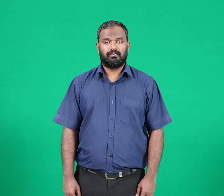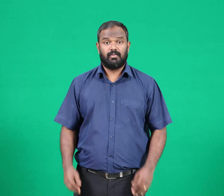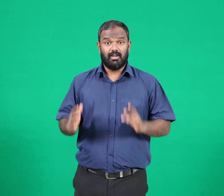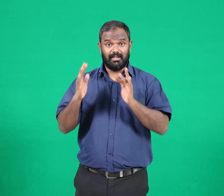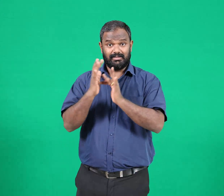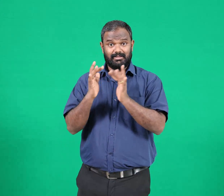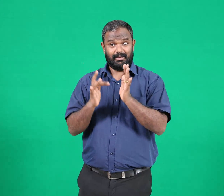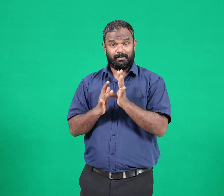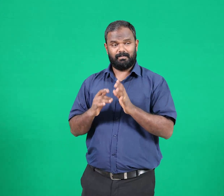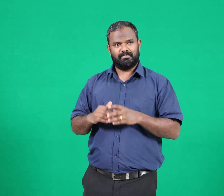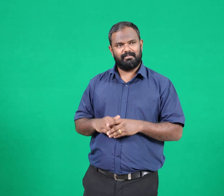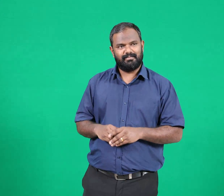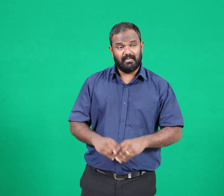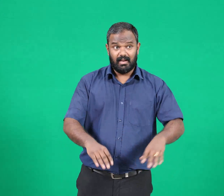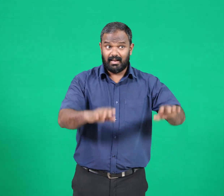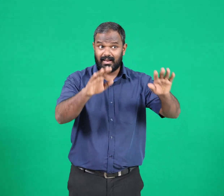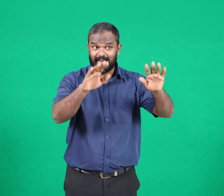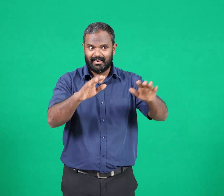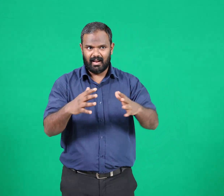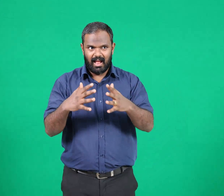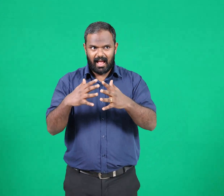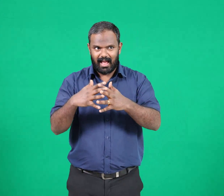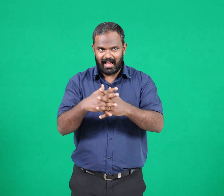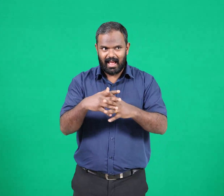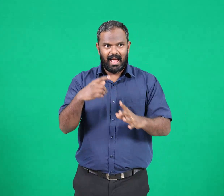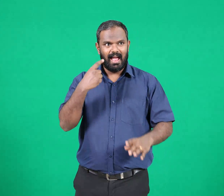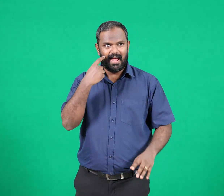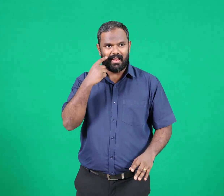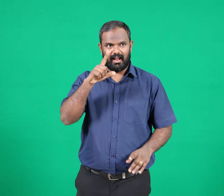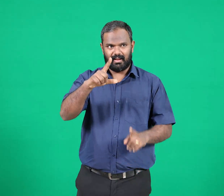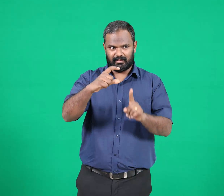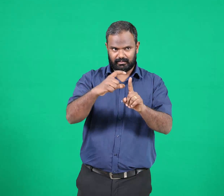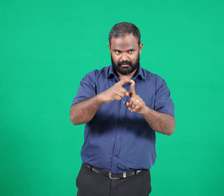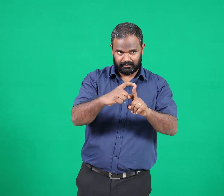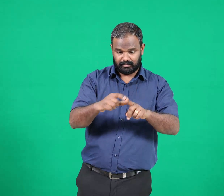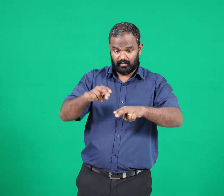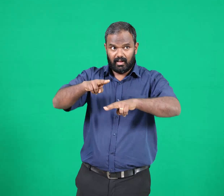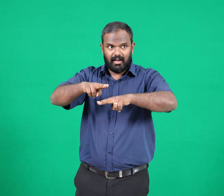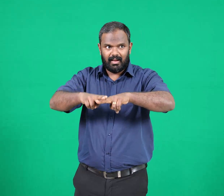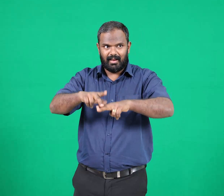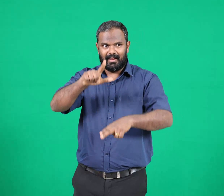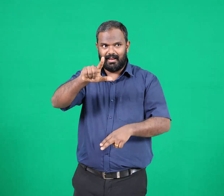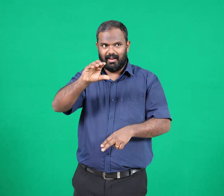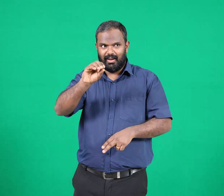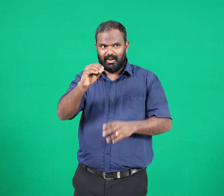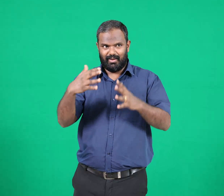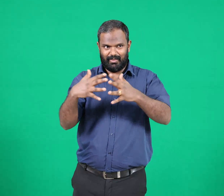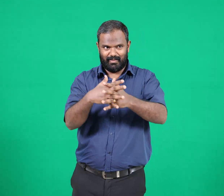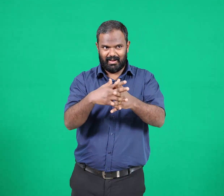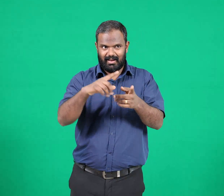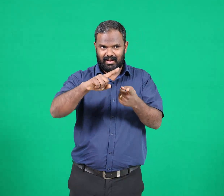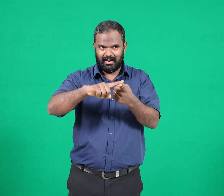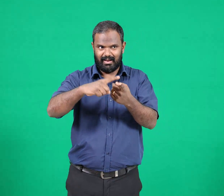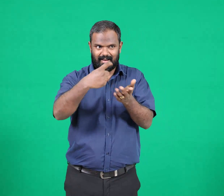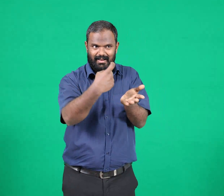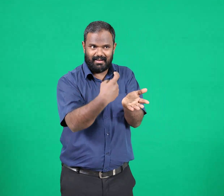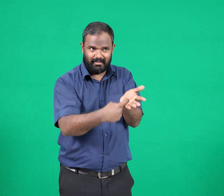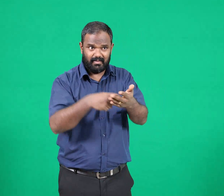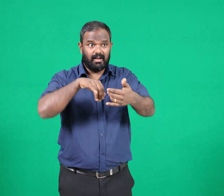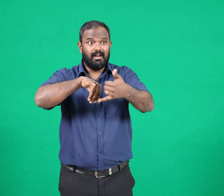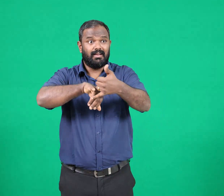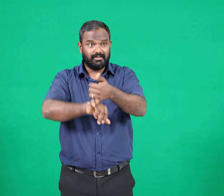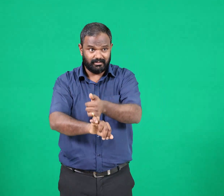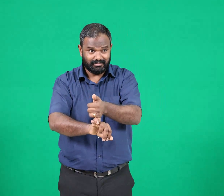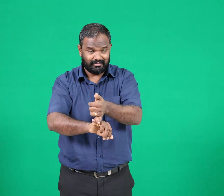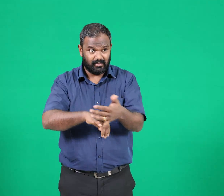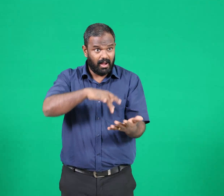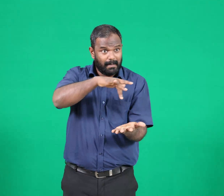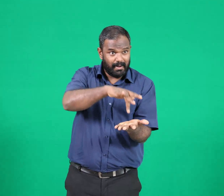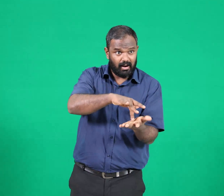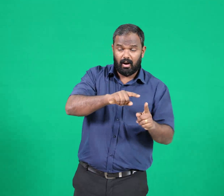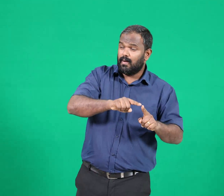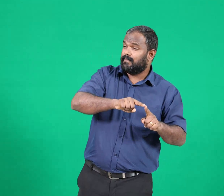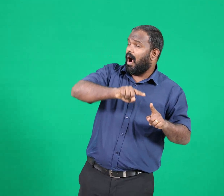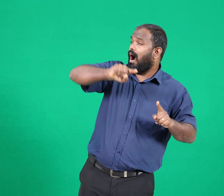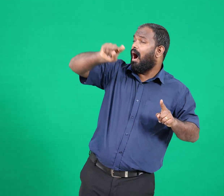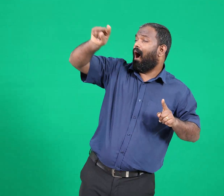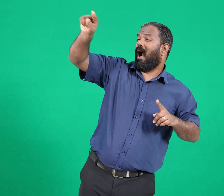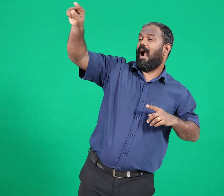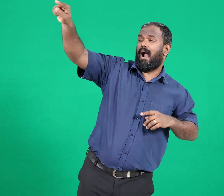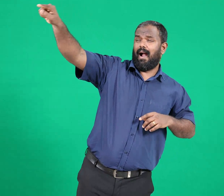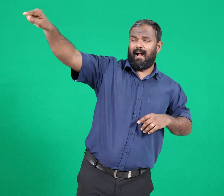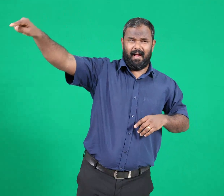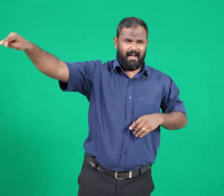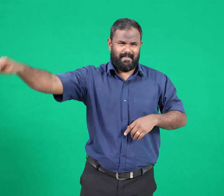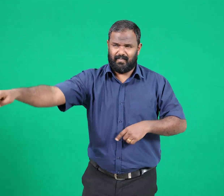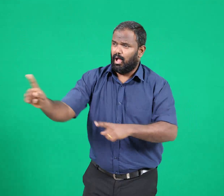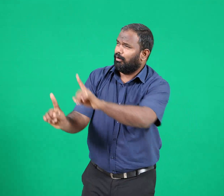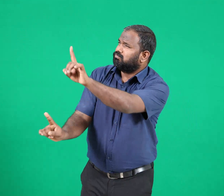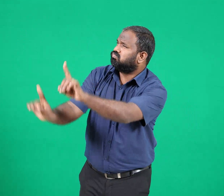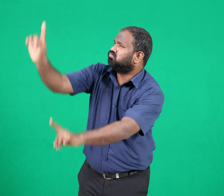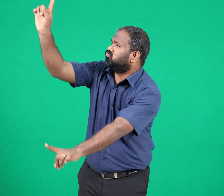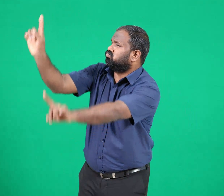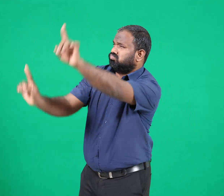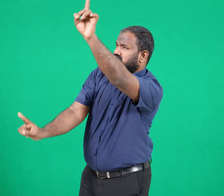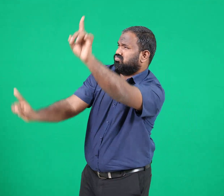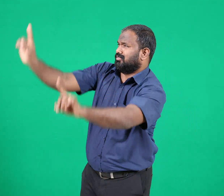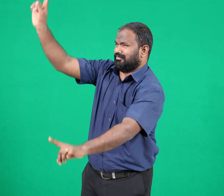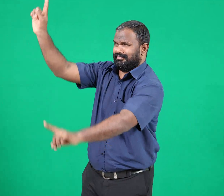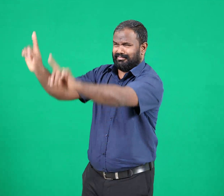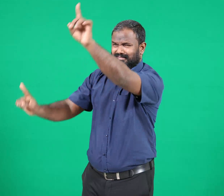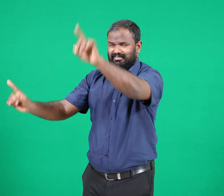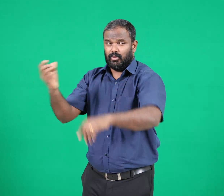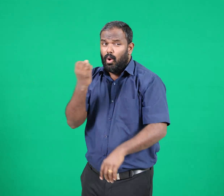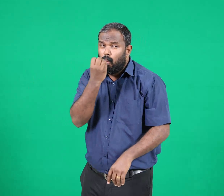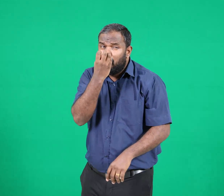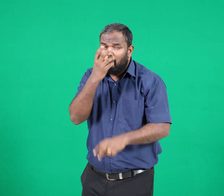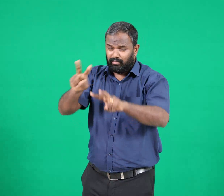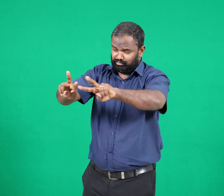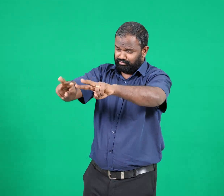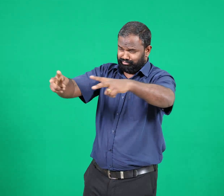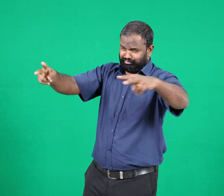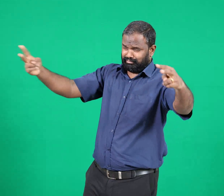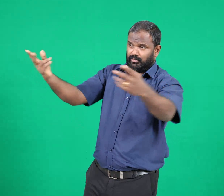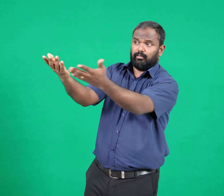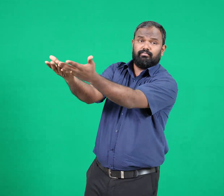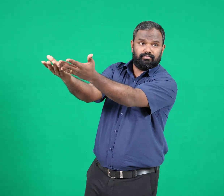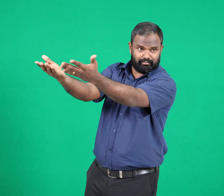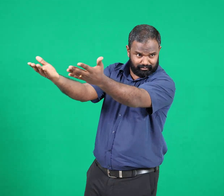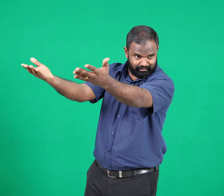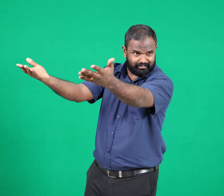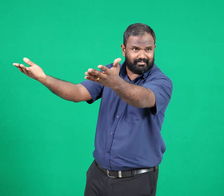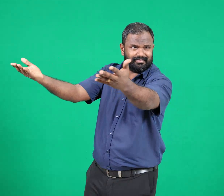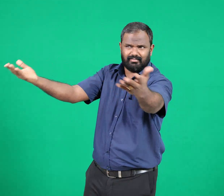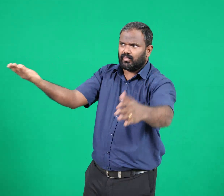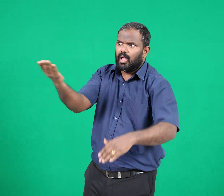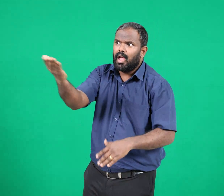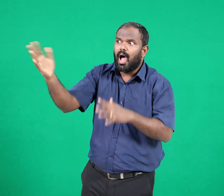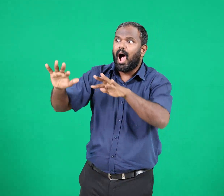Consider how the lilies grow: They do not labor or spin.